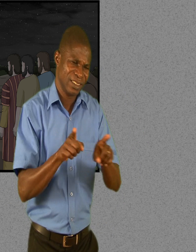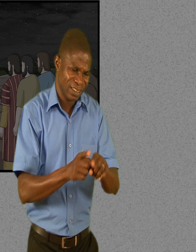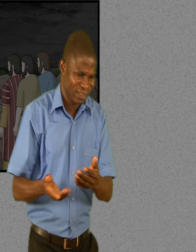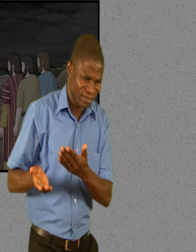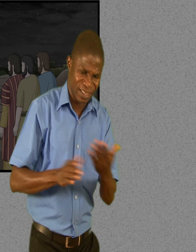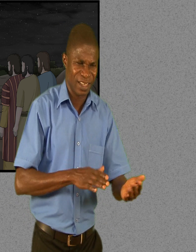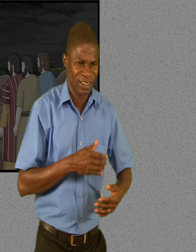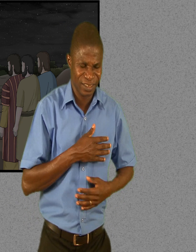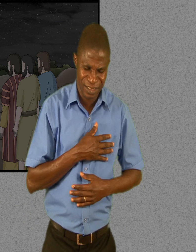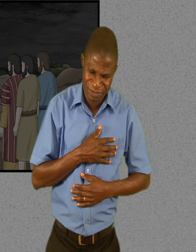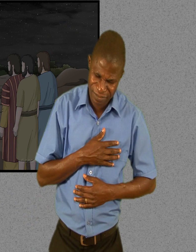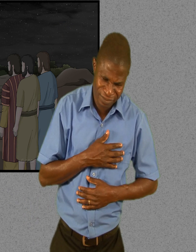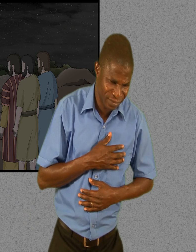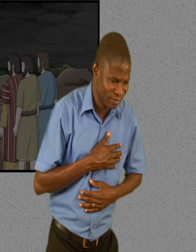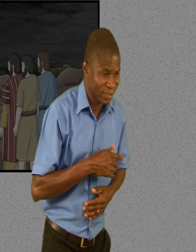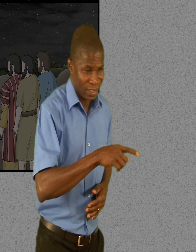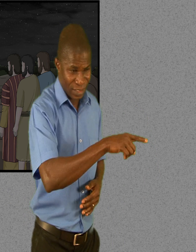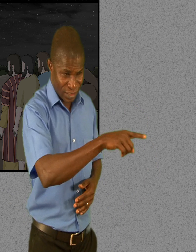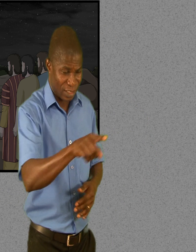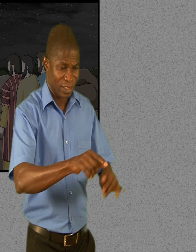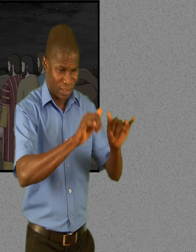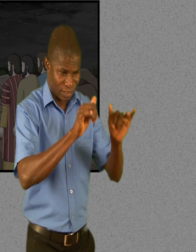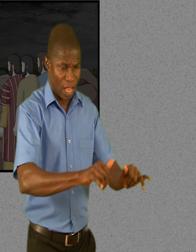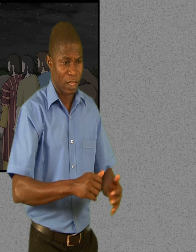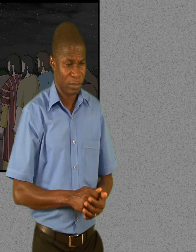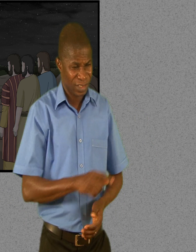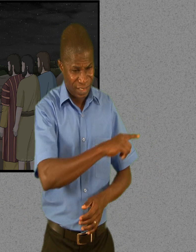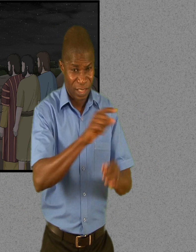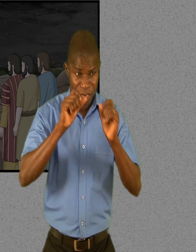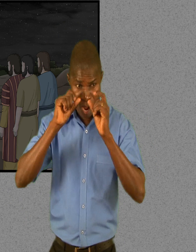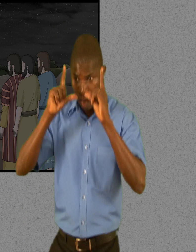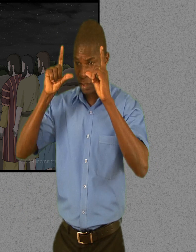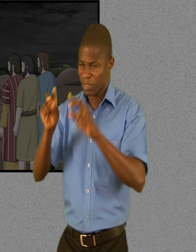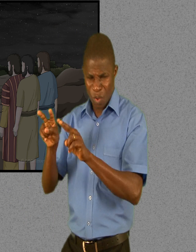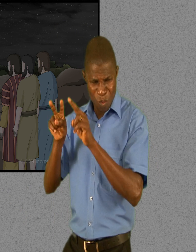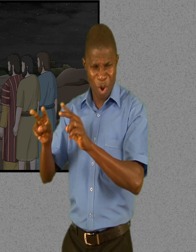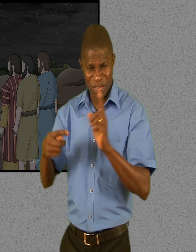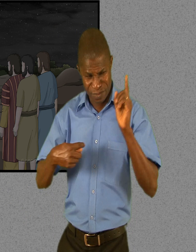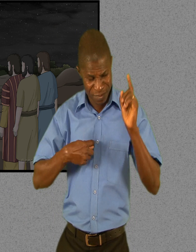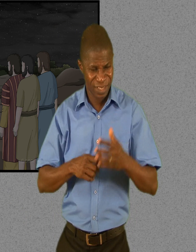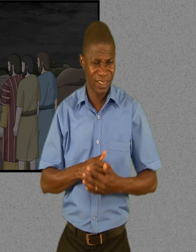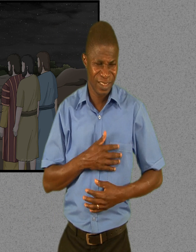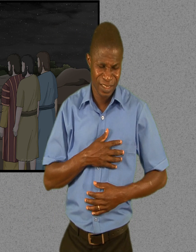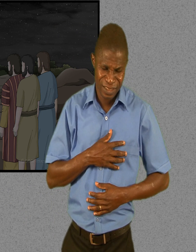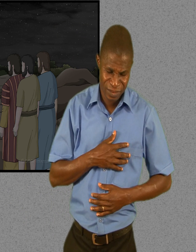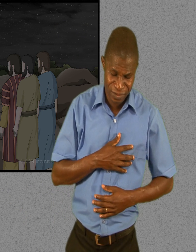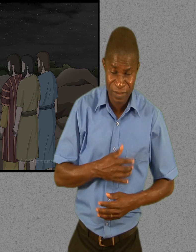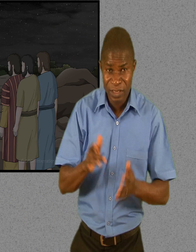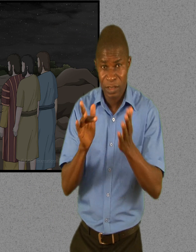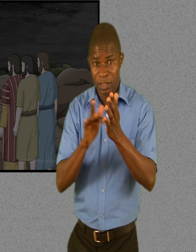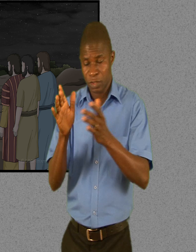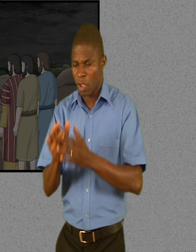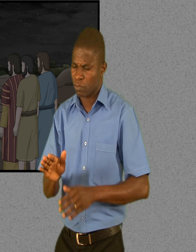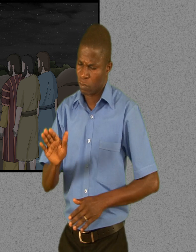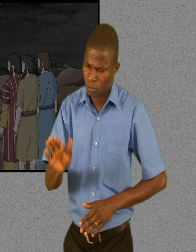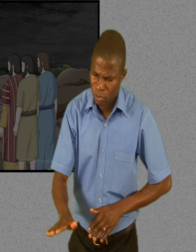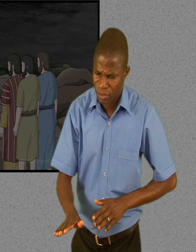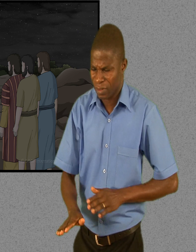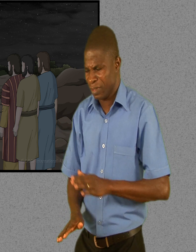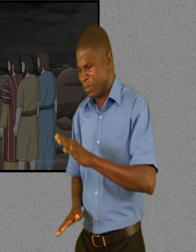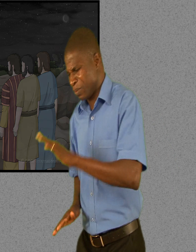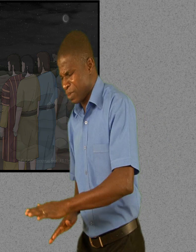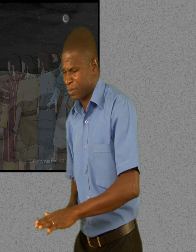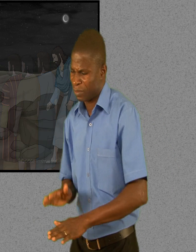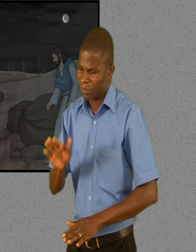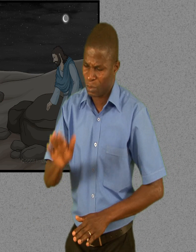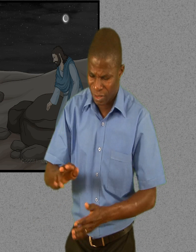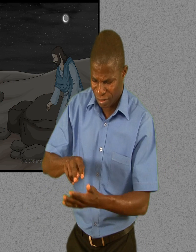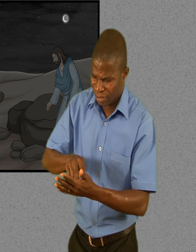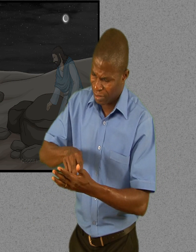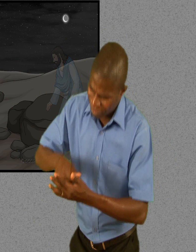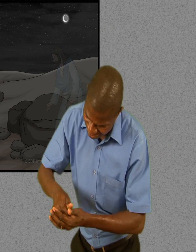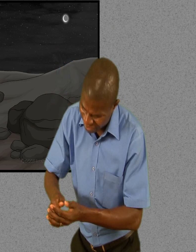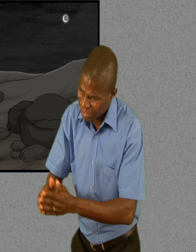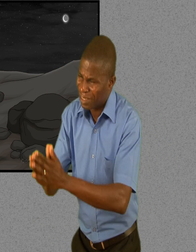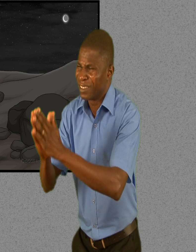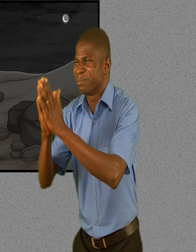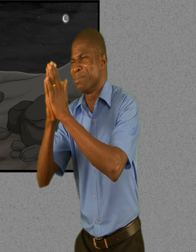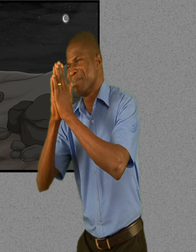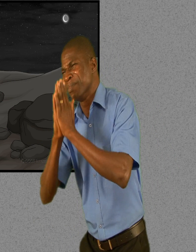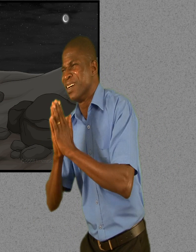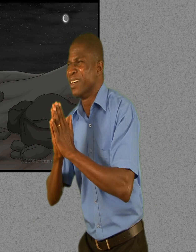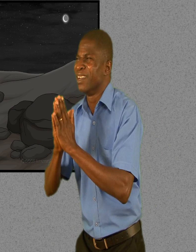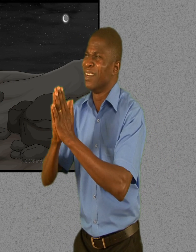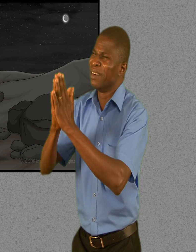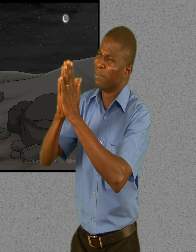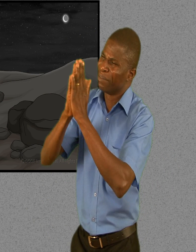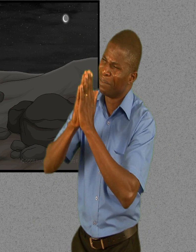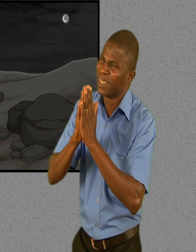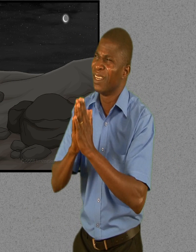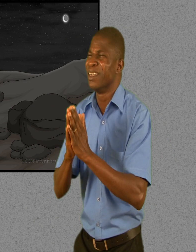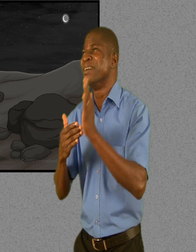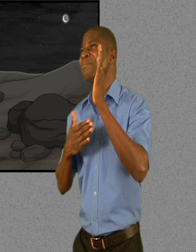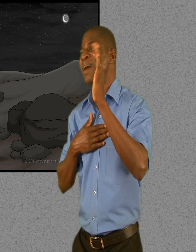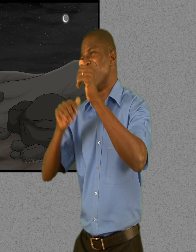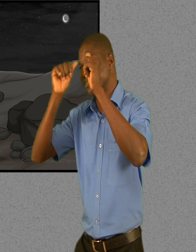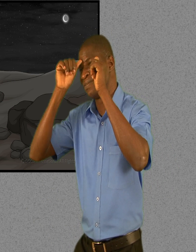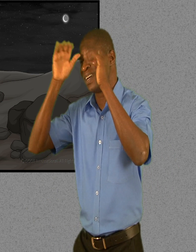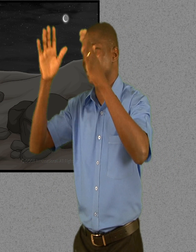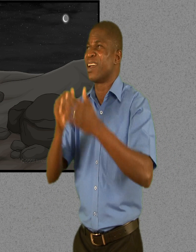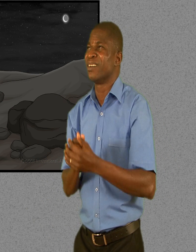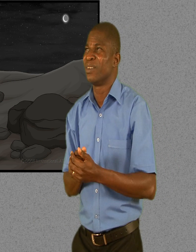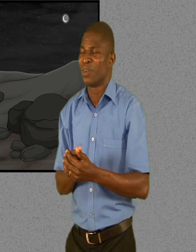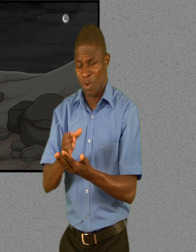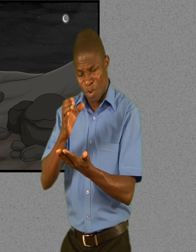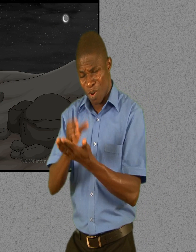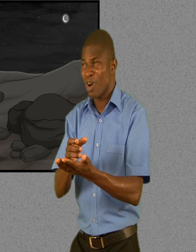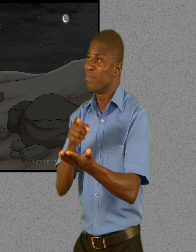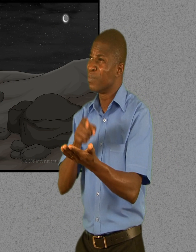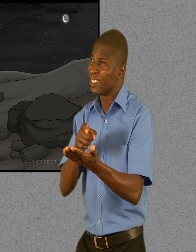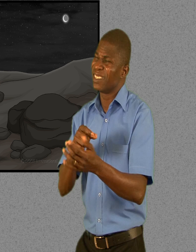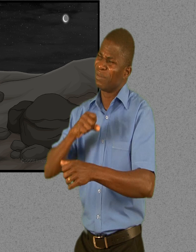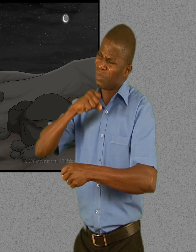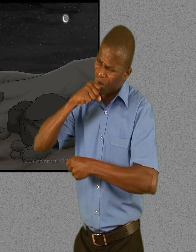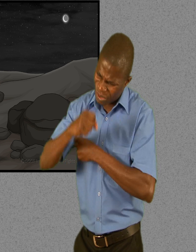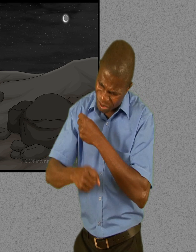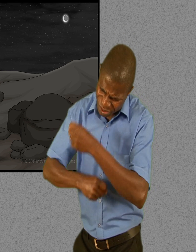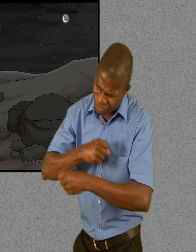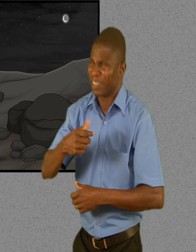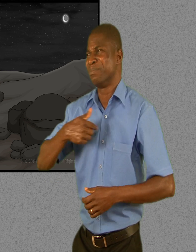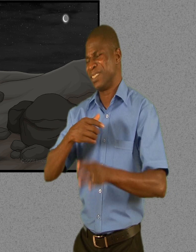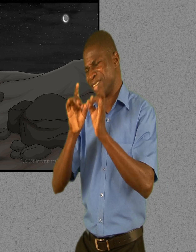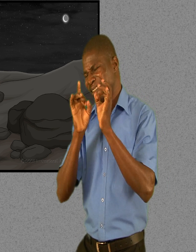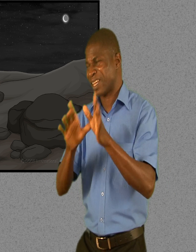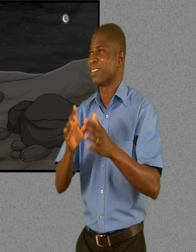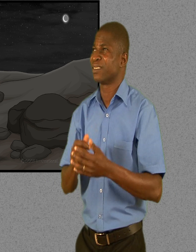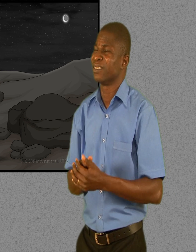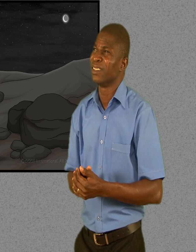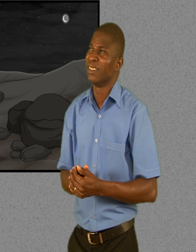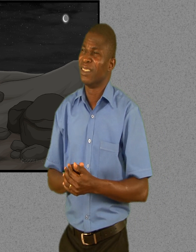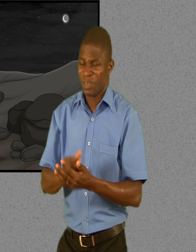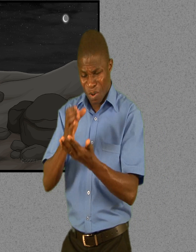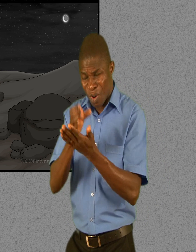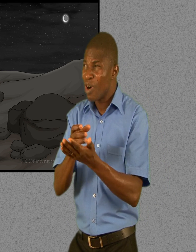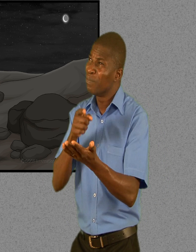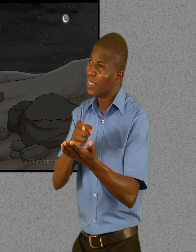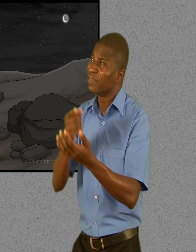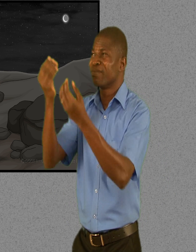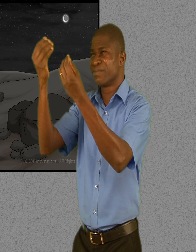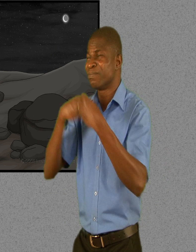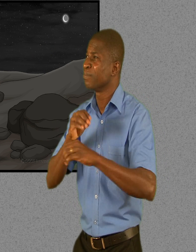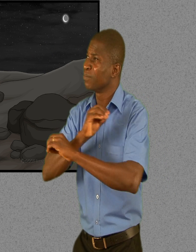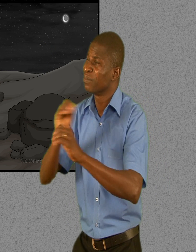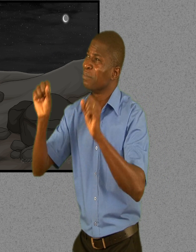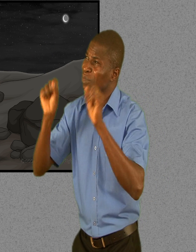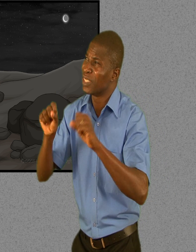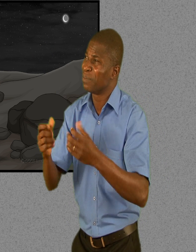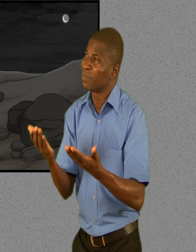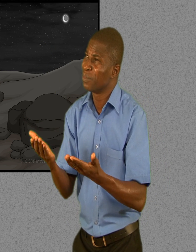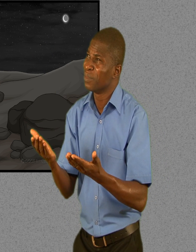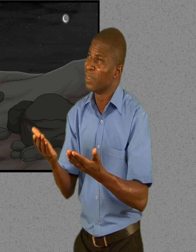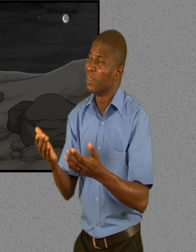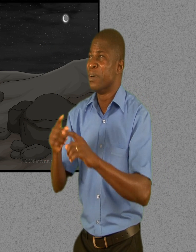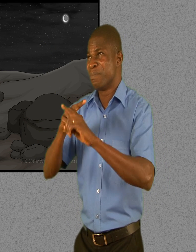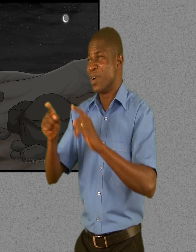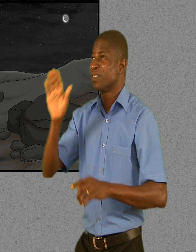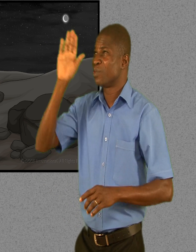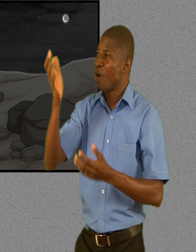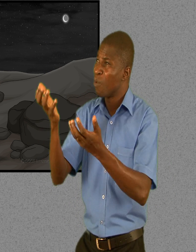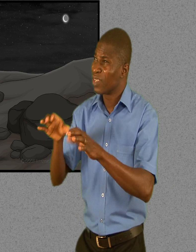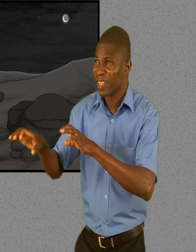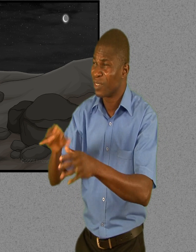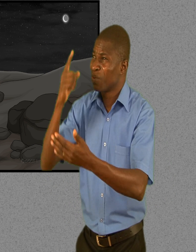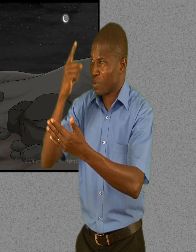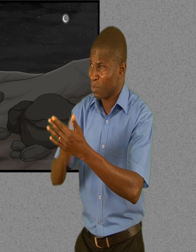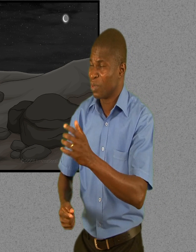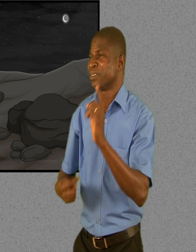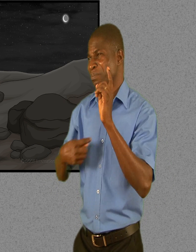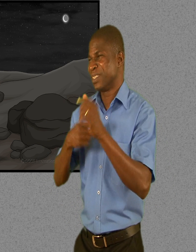Then He said to them, “My soul is consumed with sorrow to the point of death.